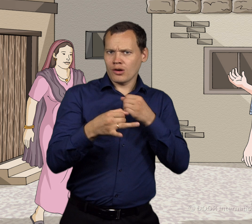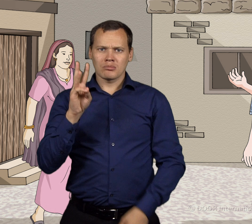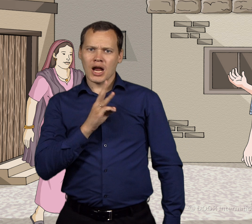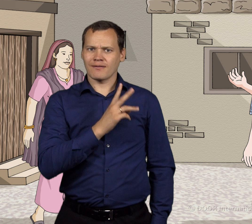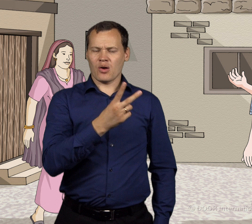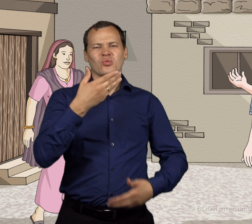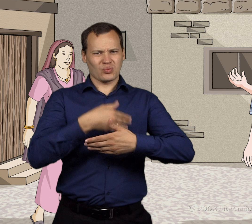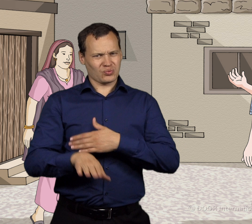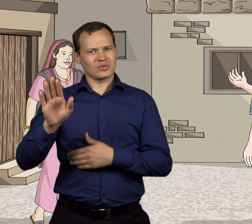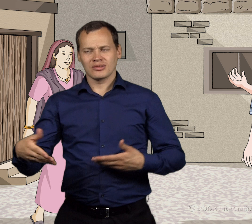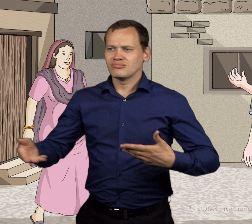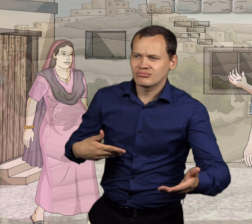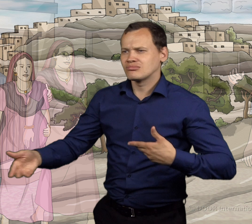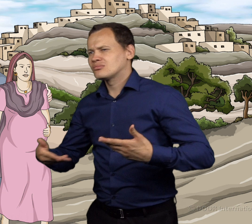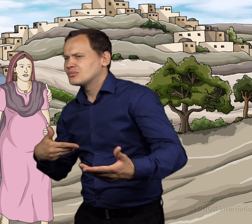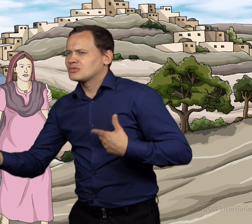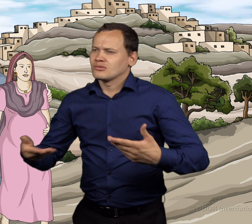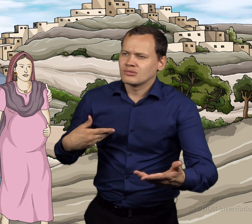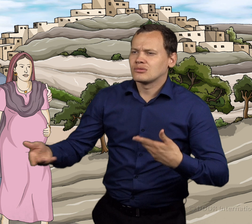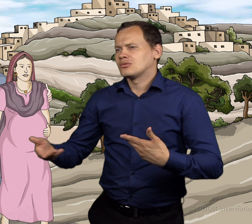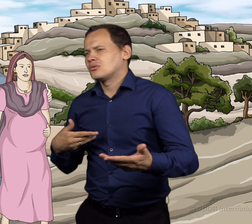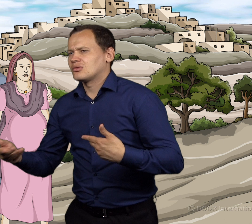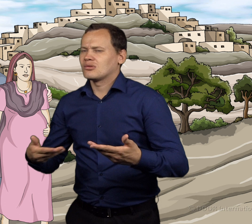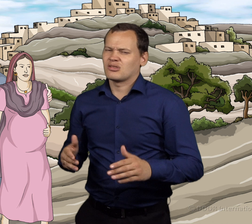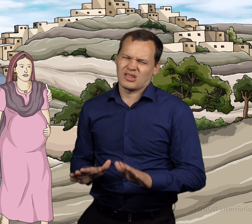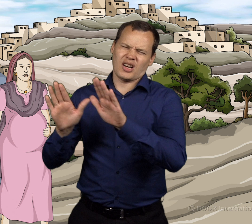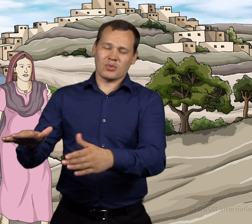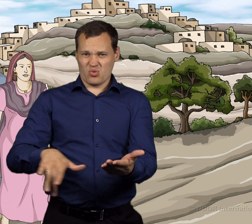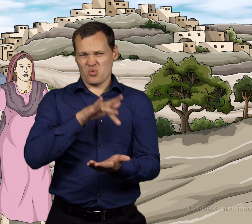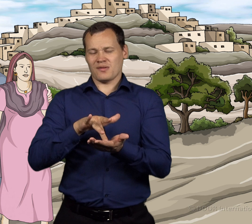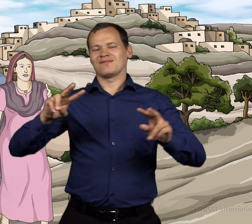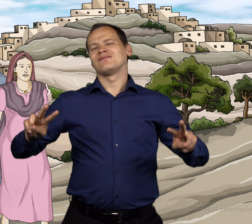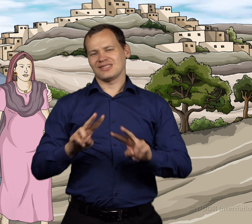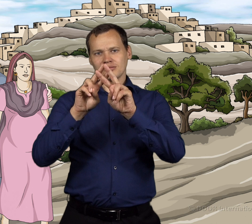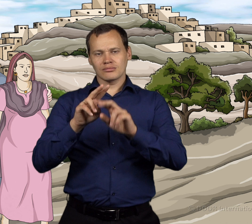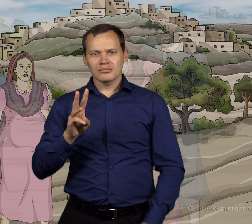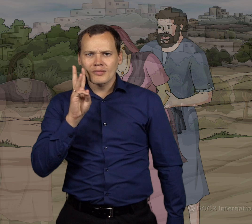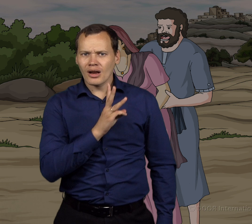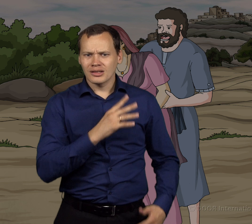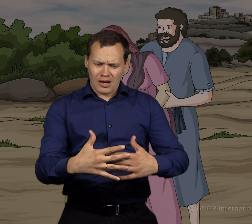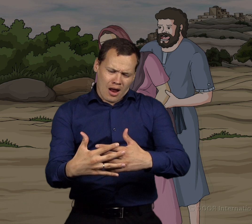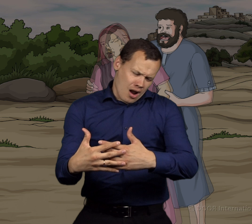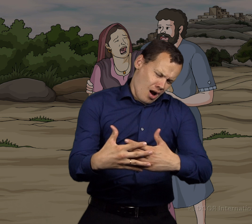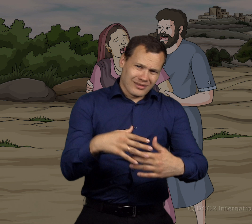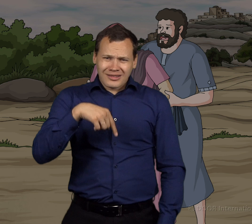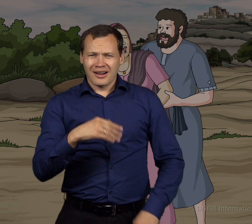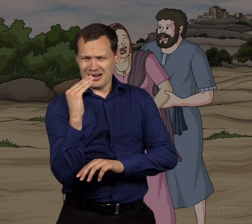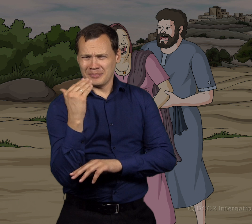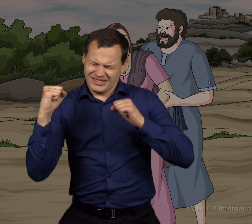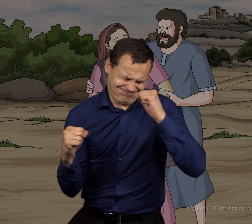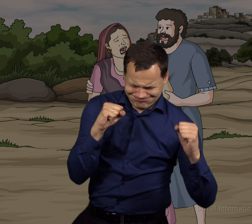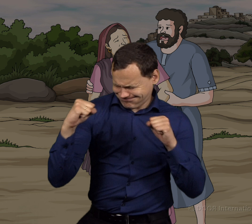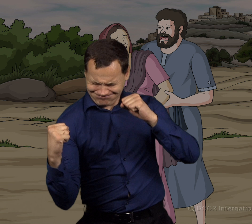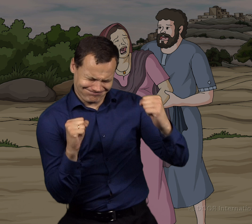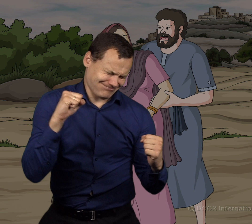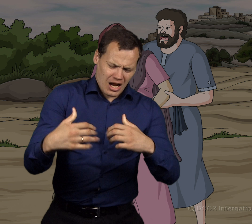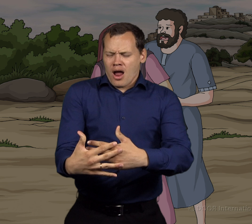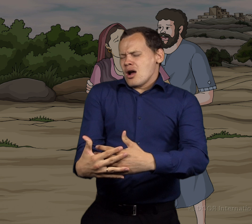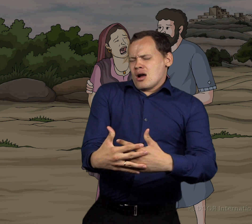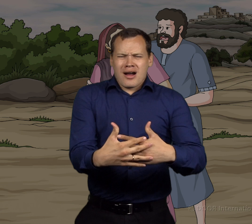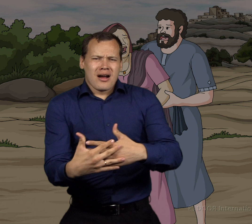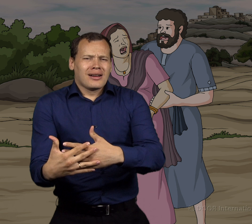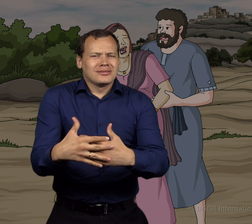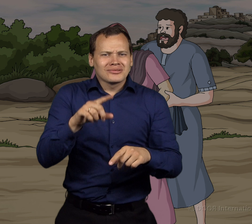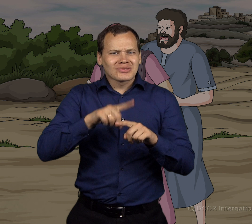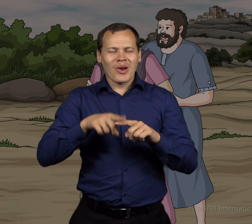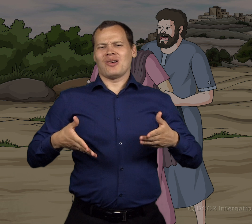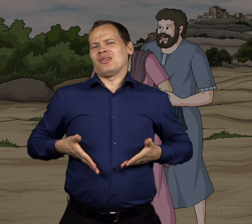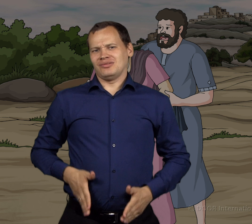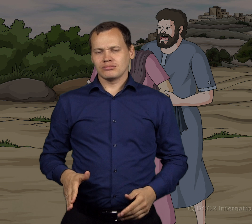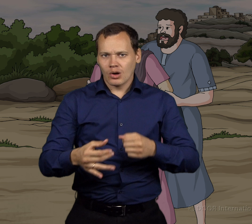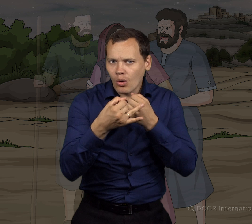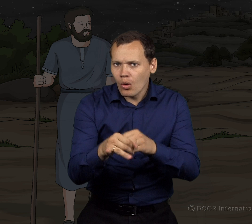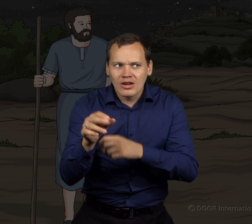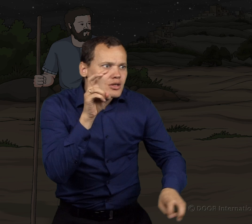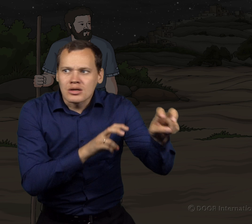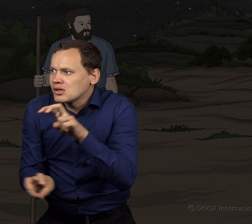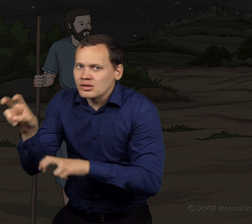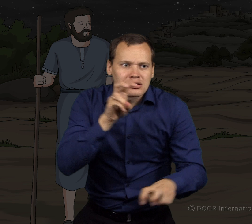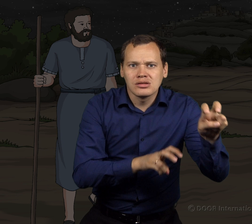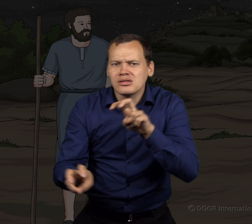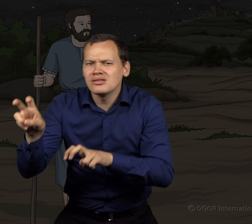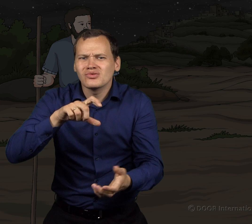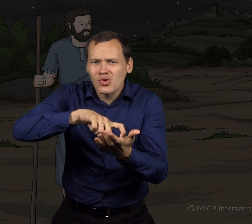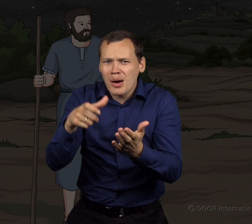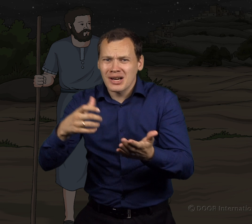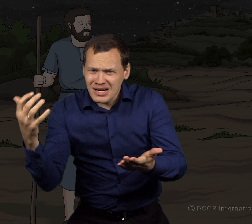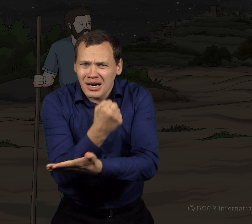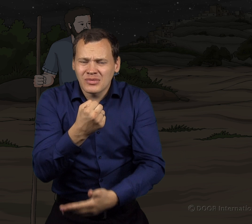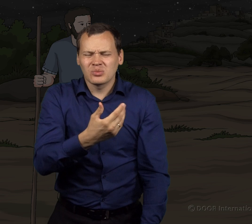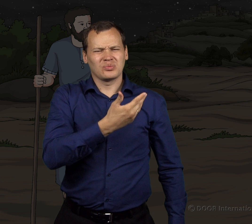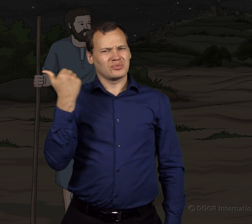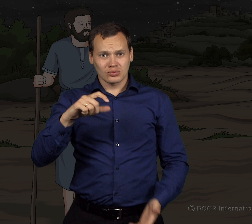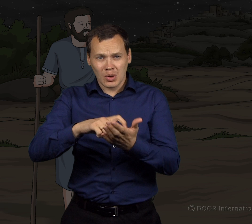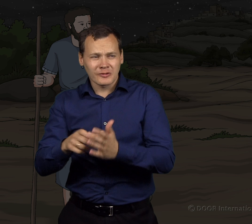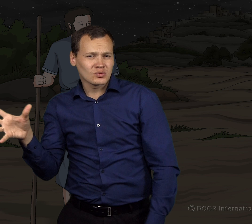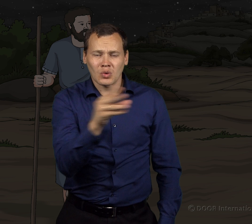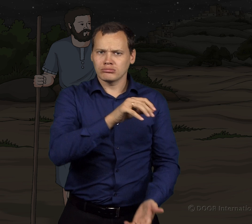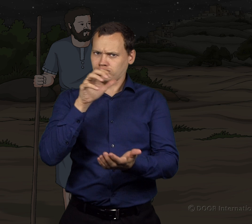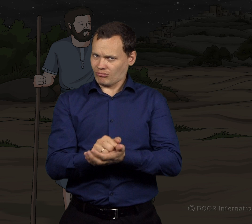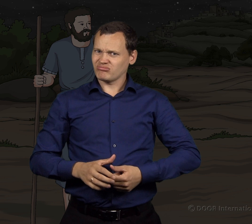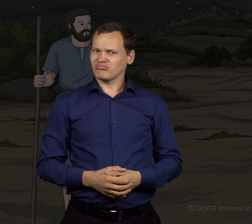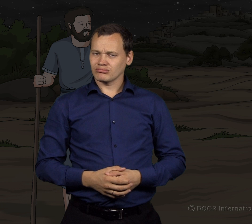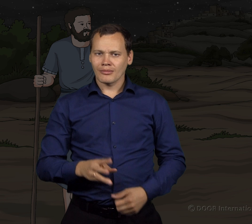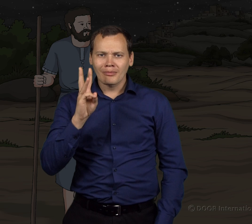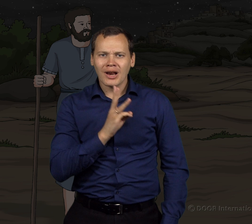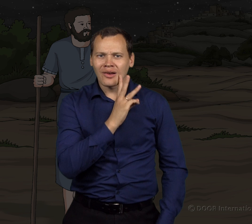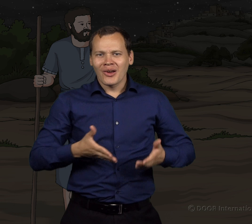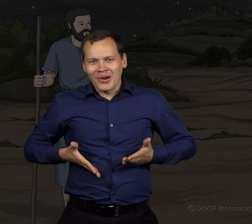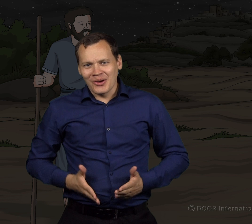He went there to register with Mary, who was pledged to him in marriage and was expecting a child.